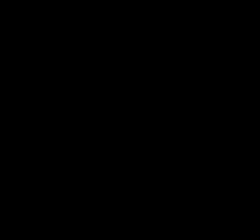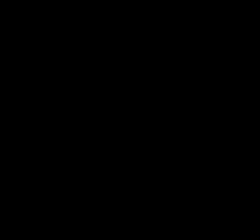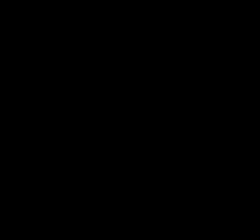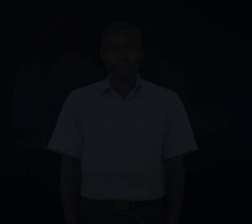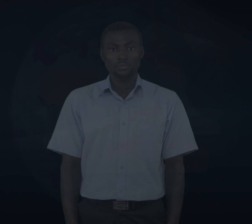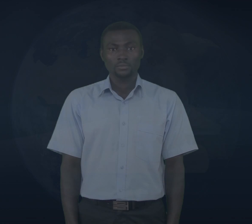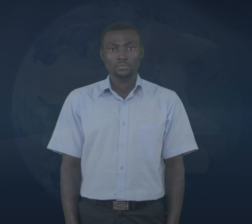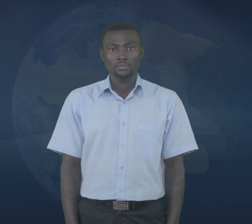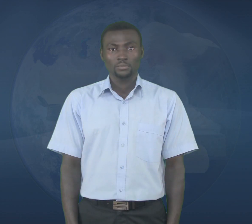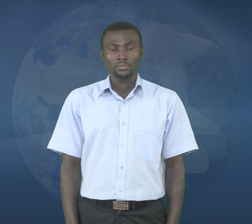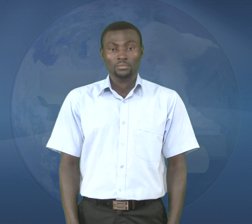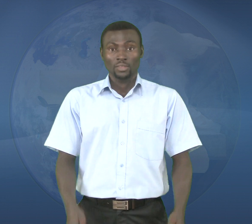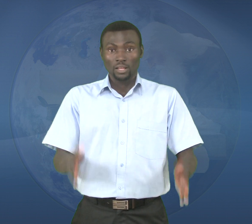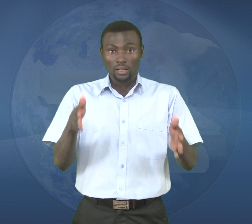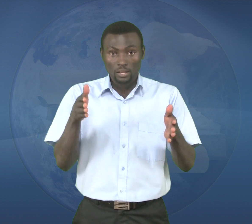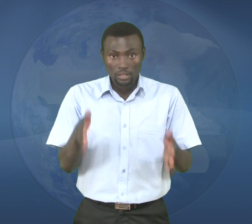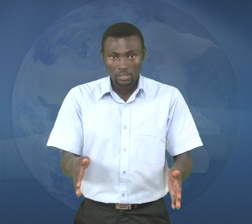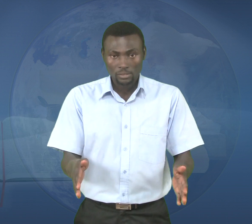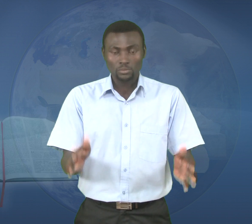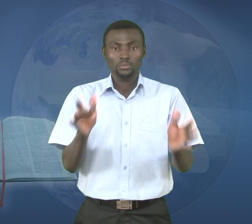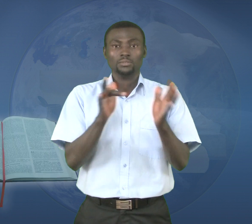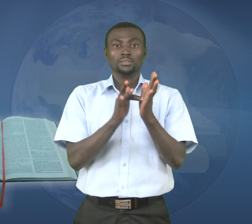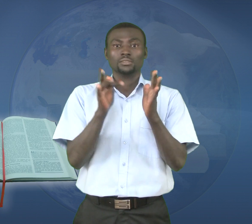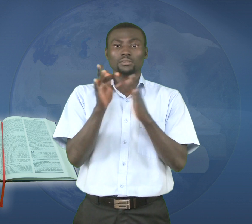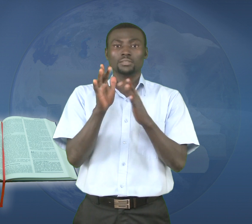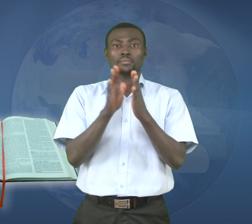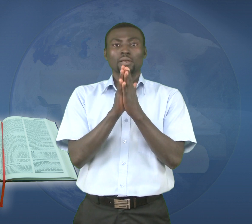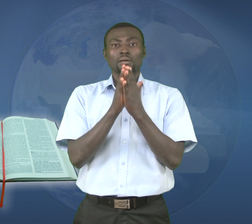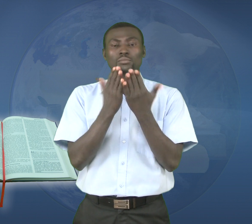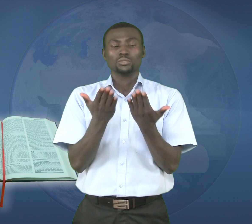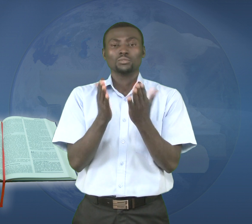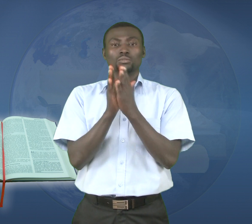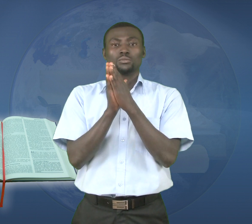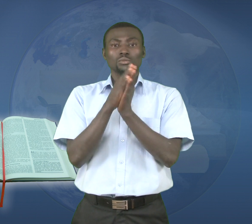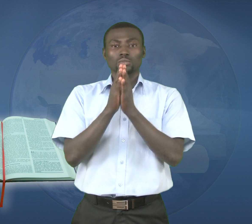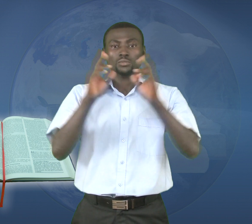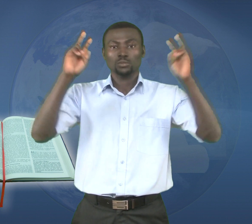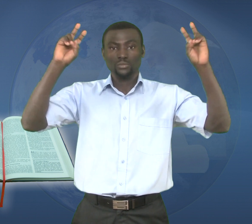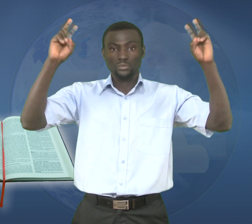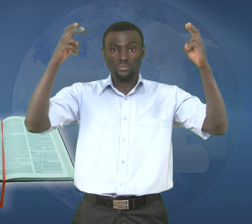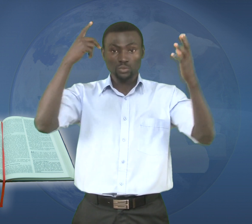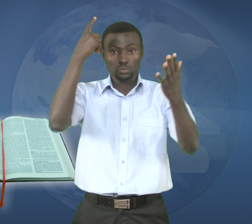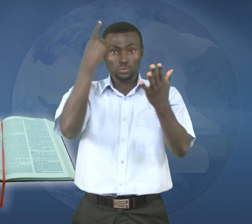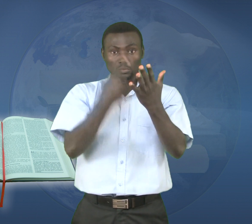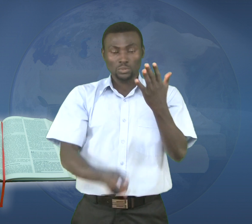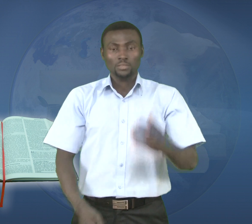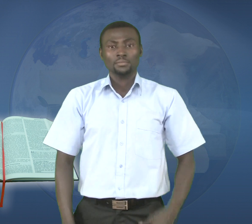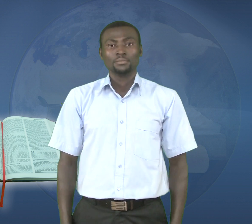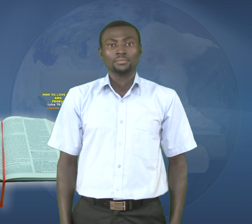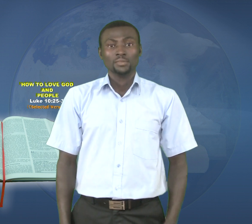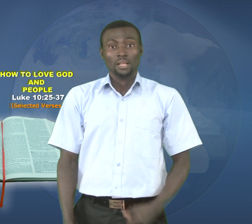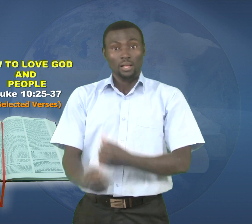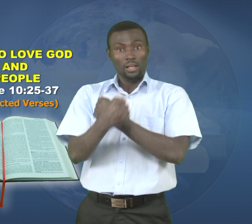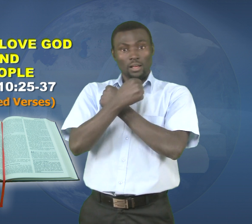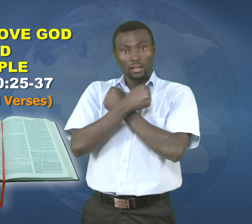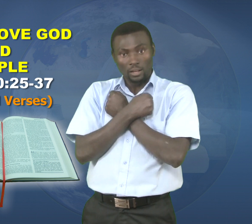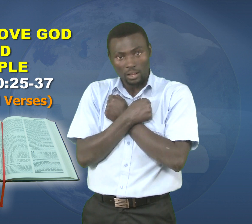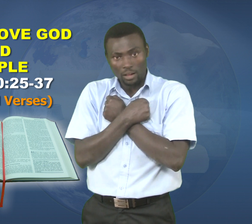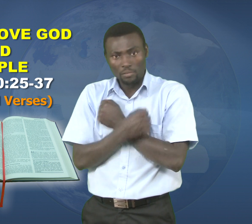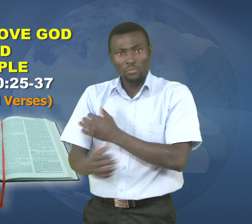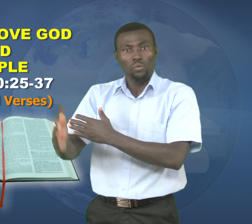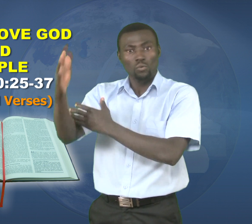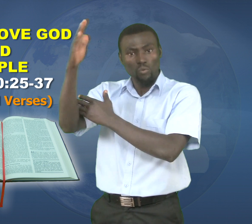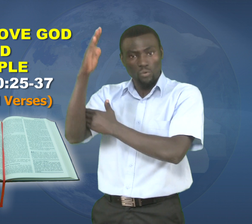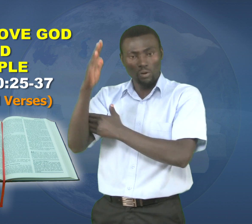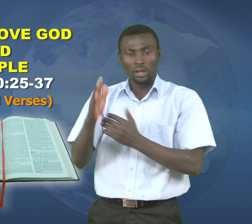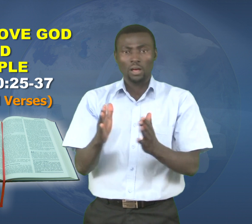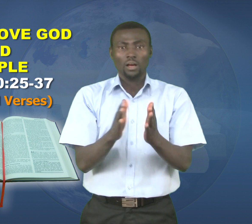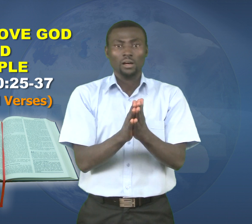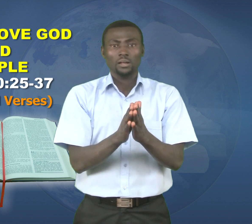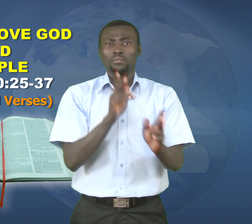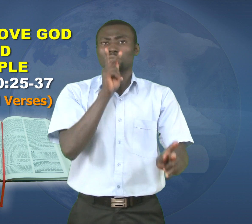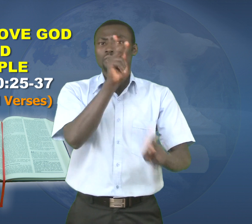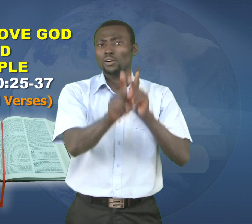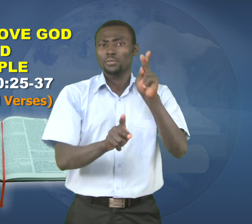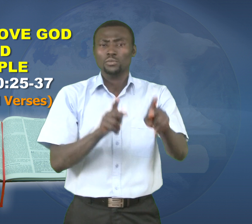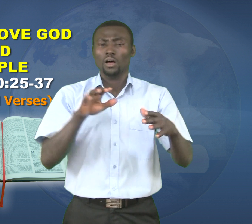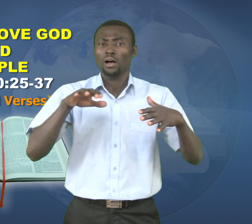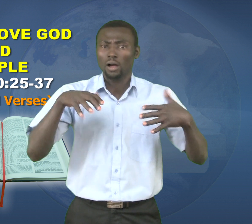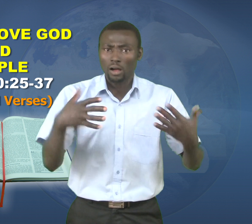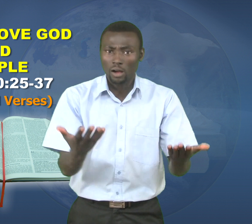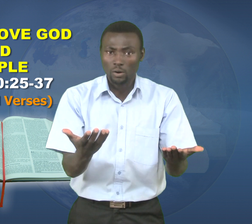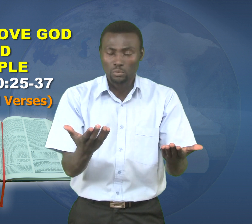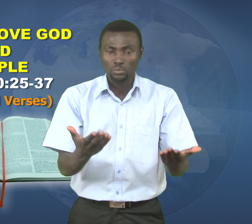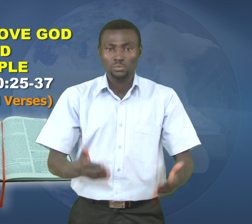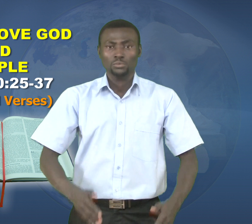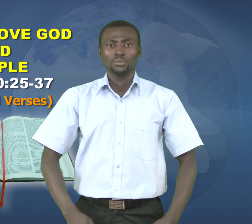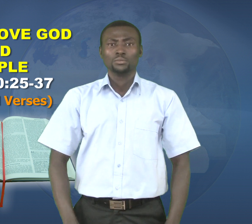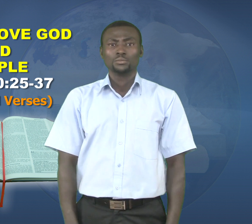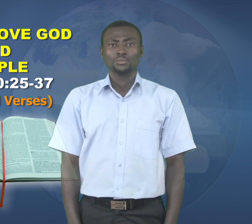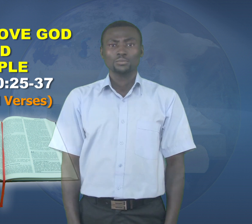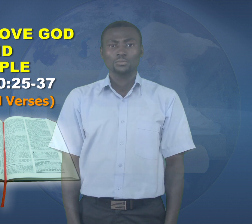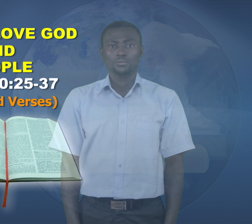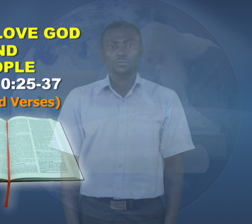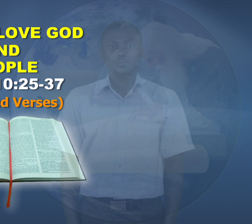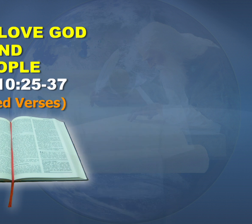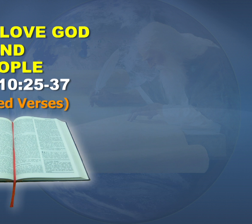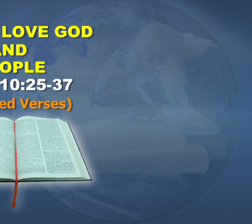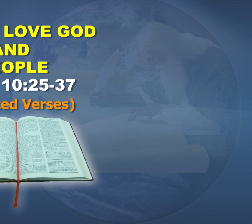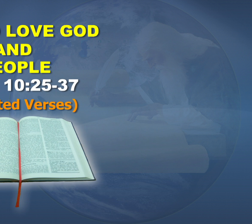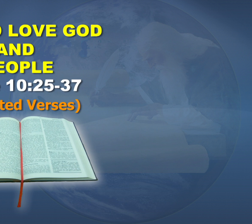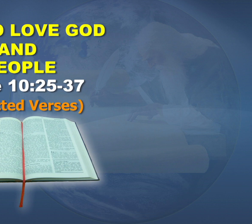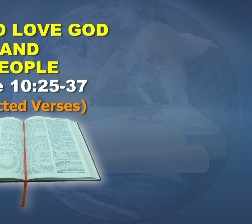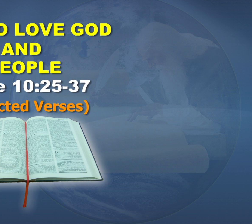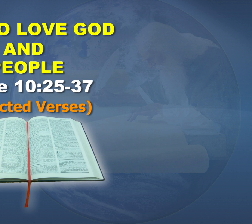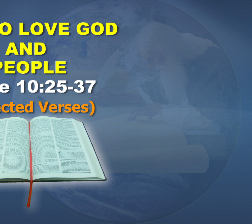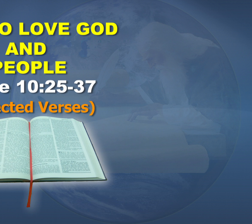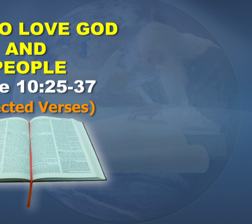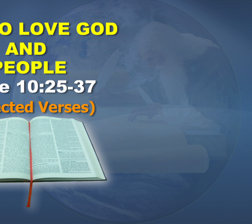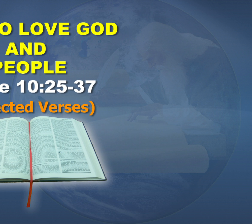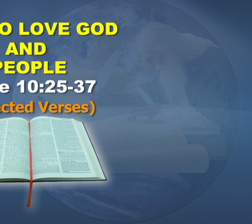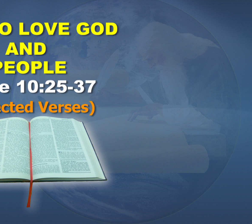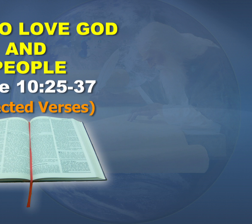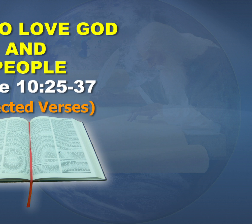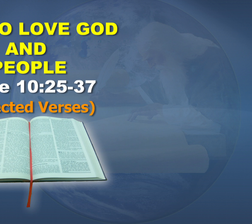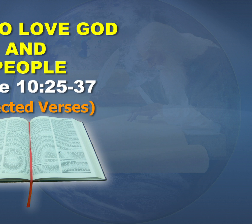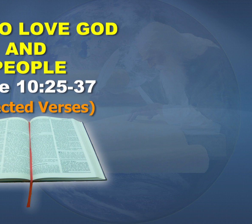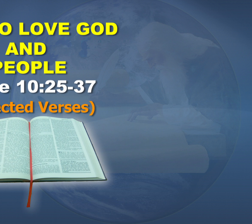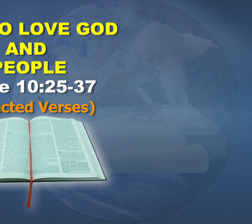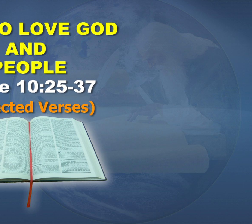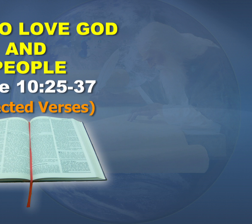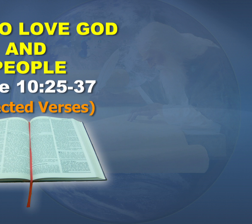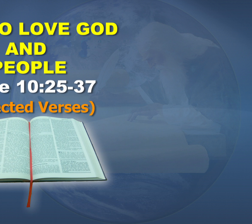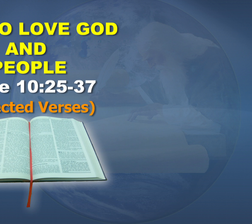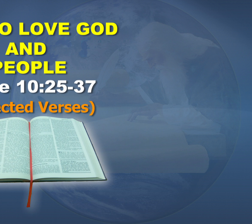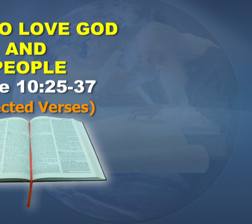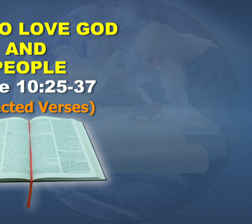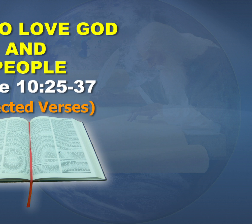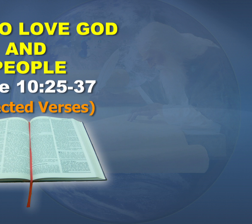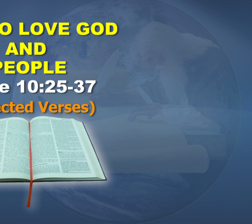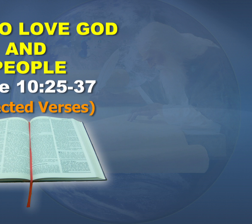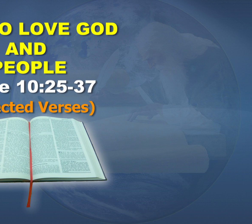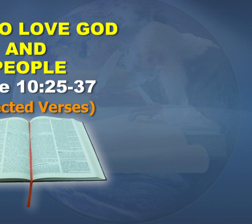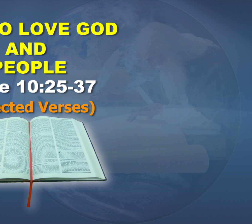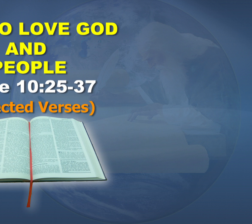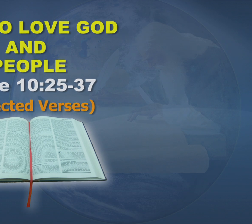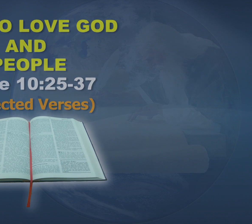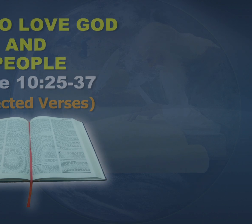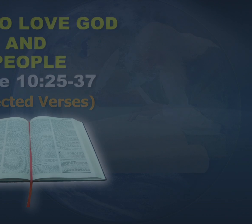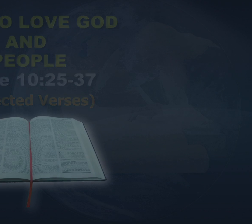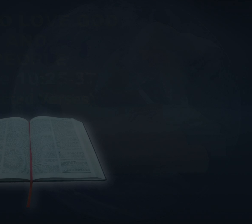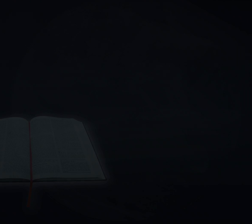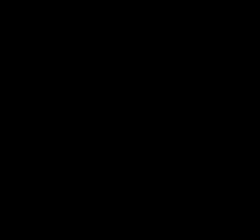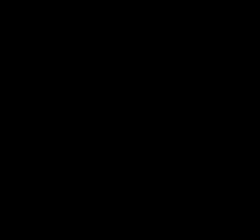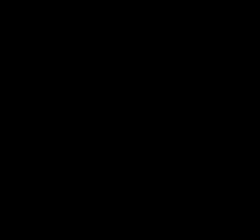How to love God and people